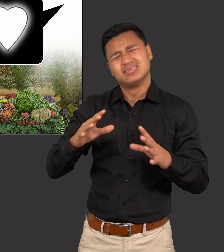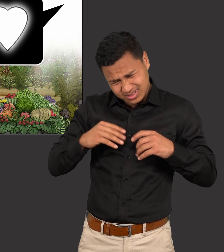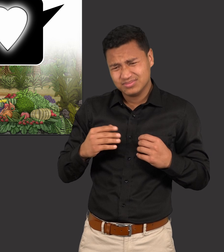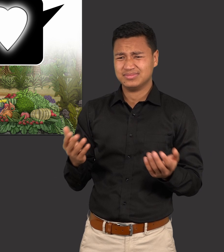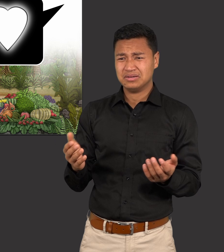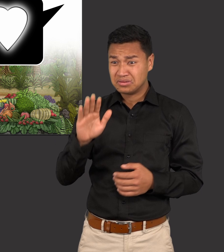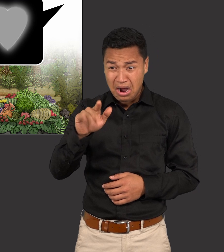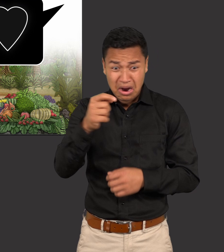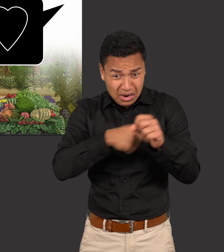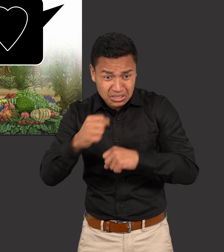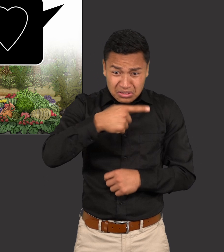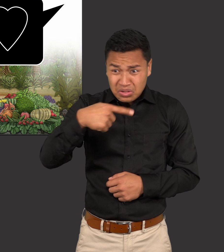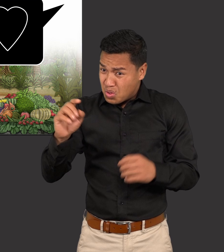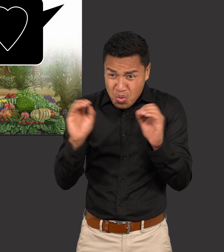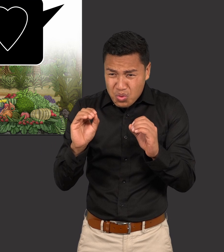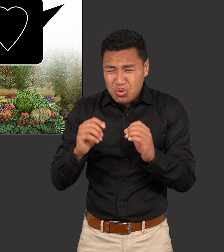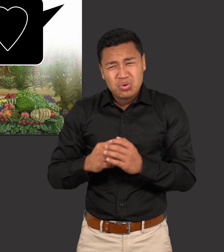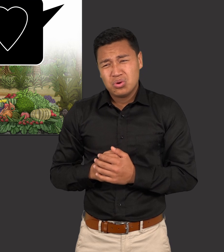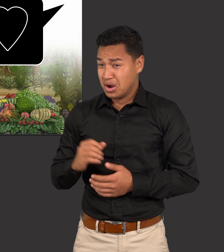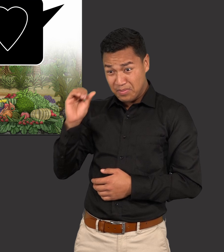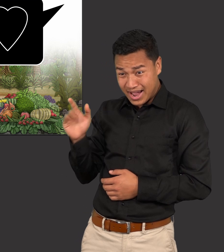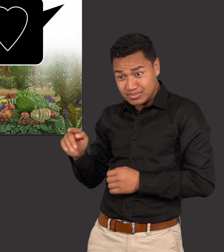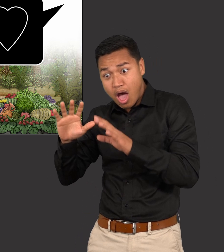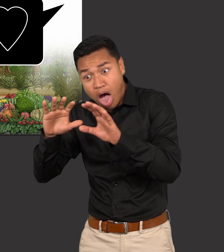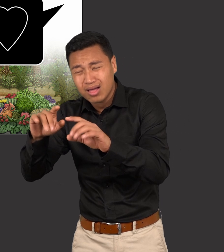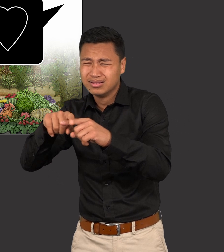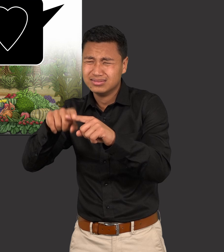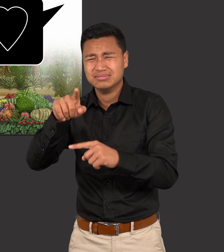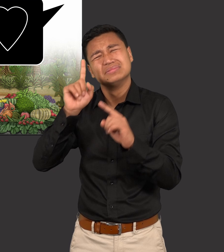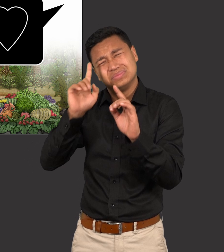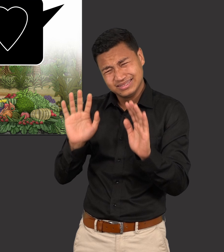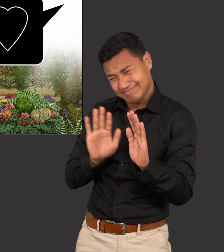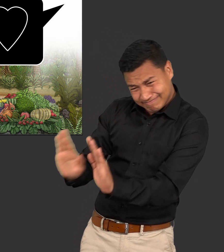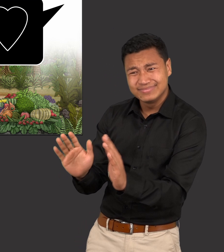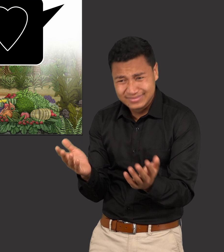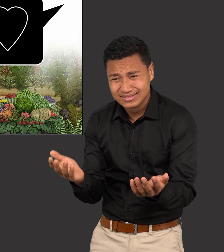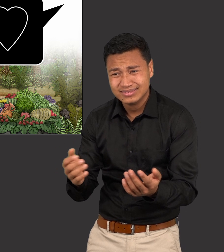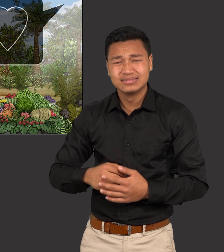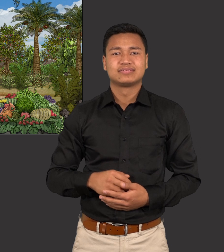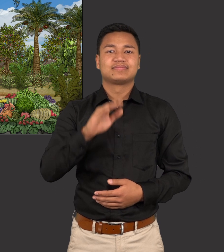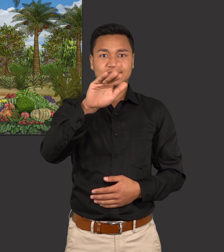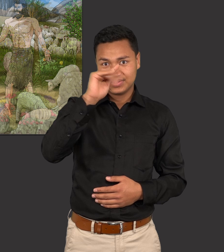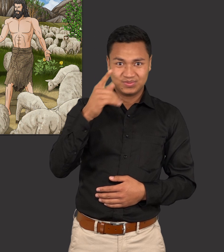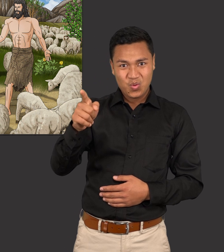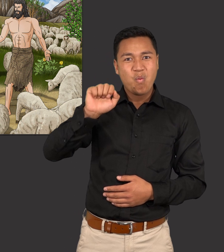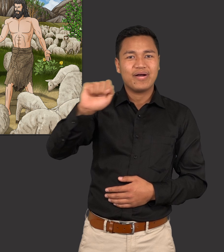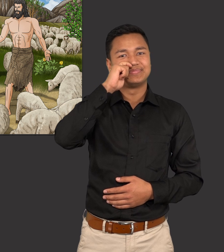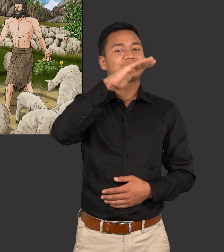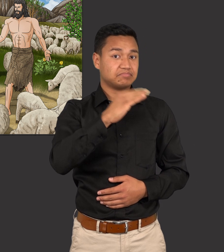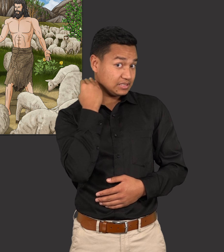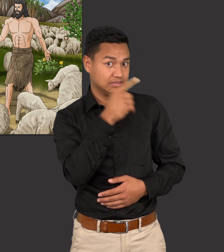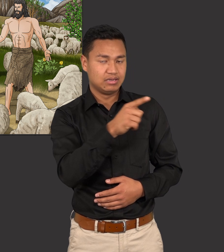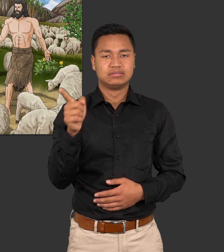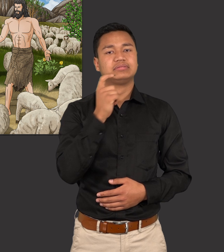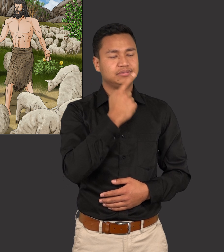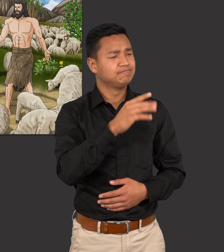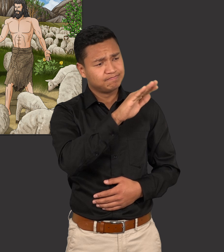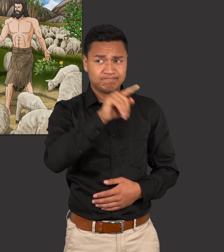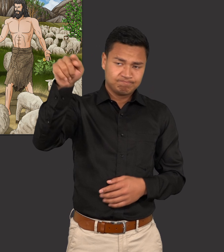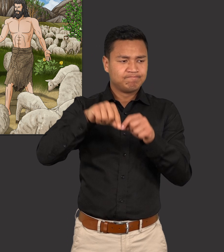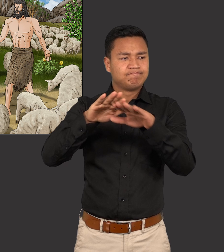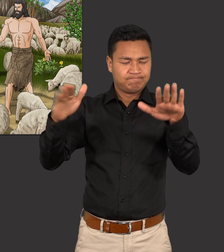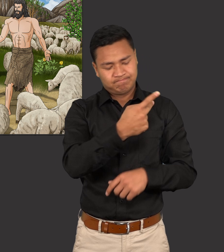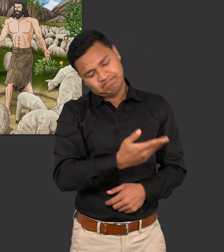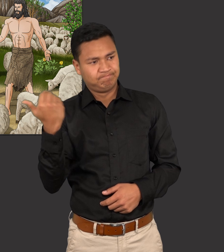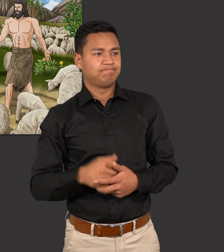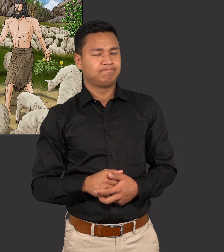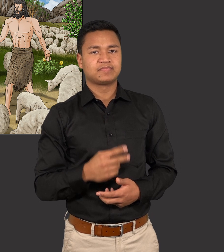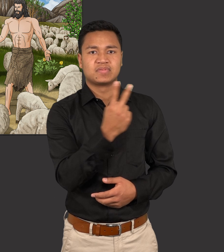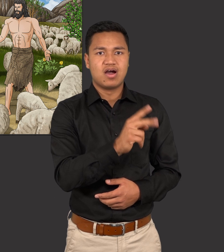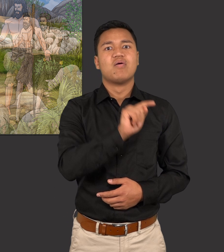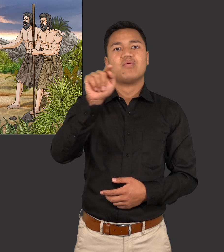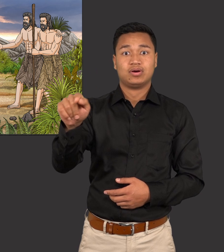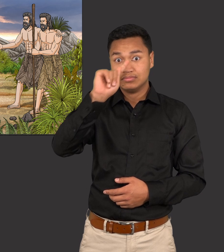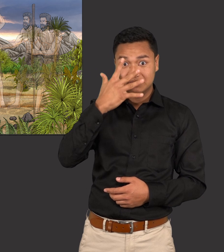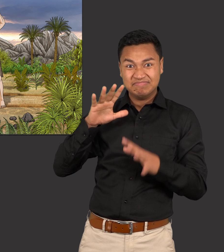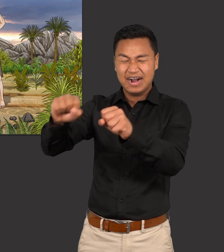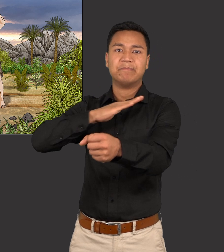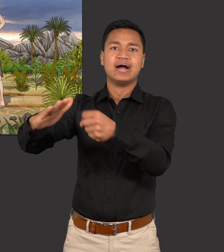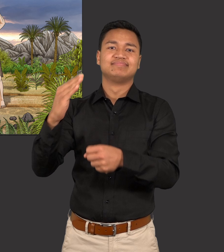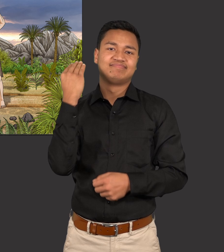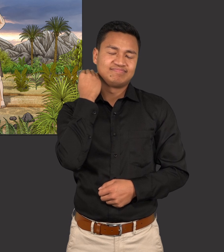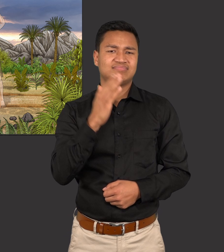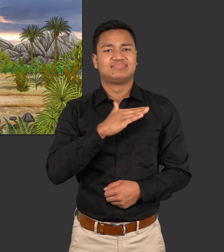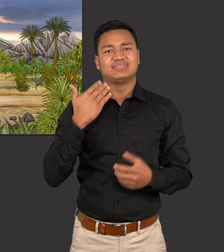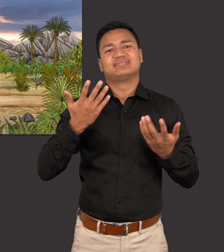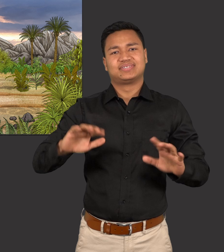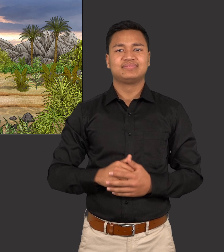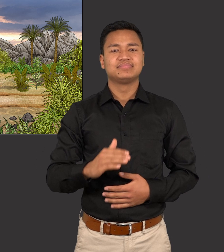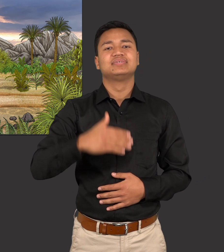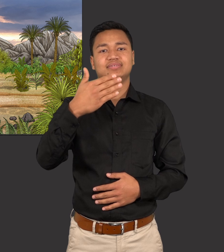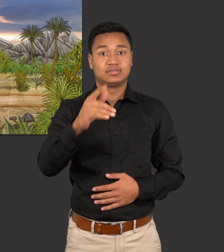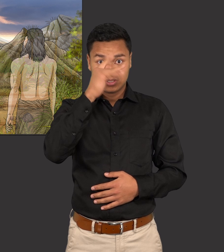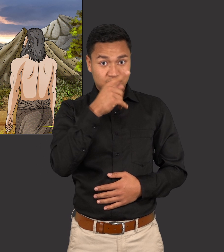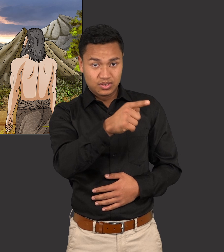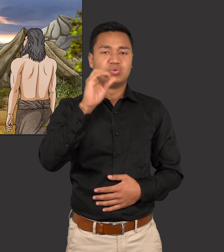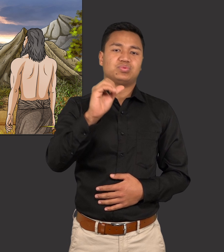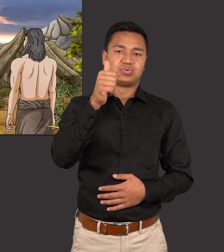But if you refuse to do what is right, sin is crouching at your door; it desires you, but you must master it.” Then Cain said to his brother Abel, “Let us go out to the field.” And while they were in the field, Cain rose up against his brother Abel and killed him.